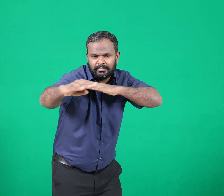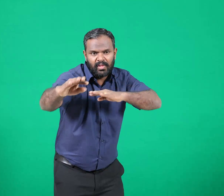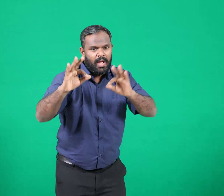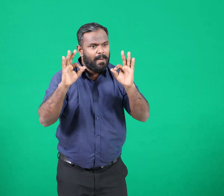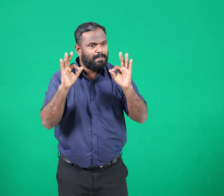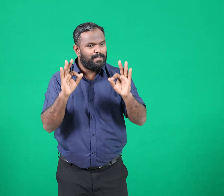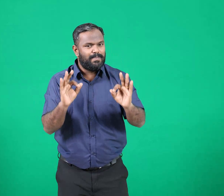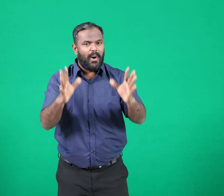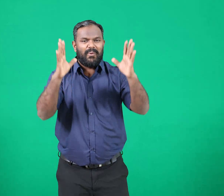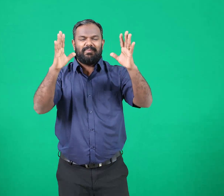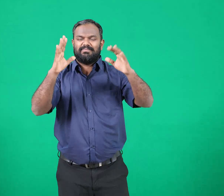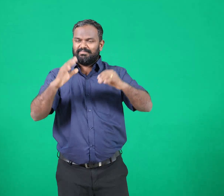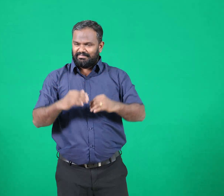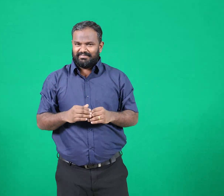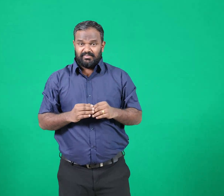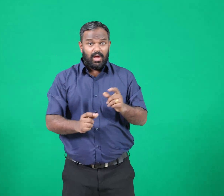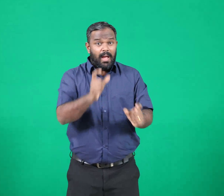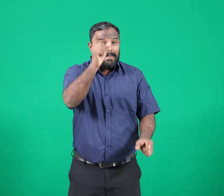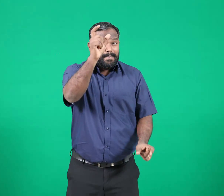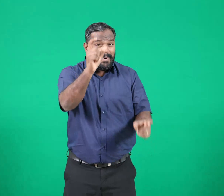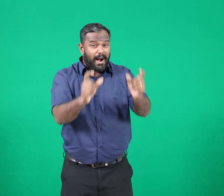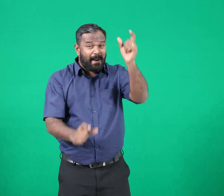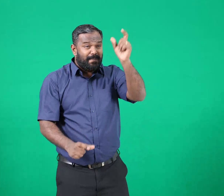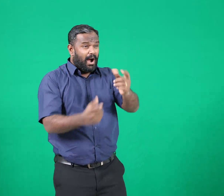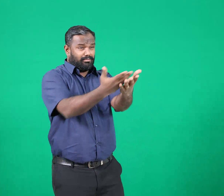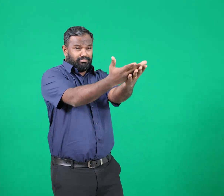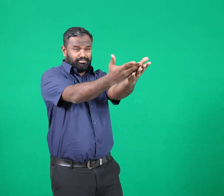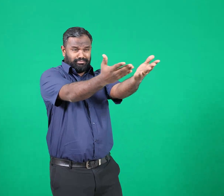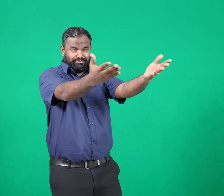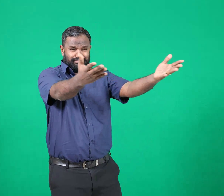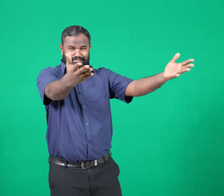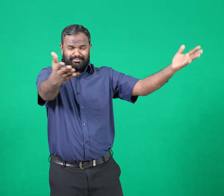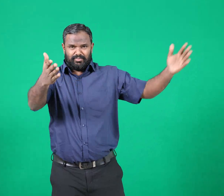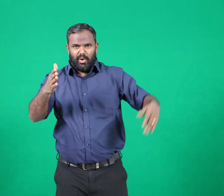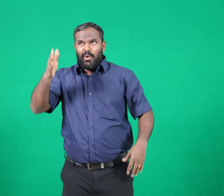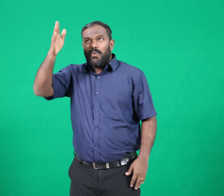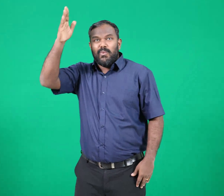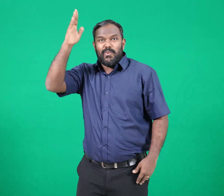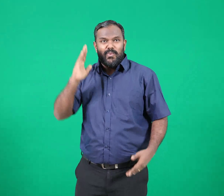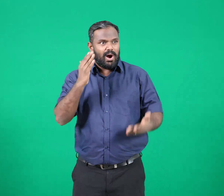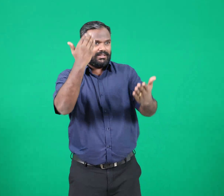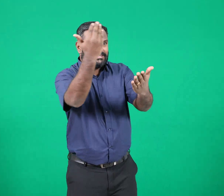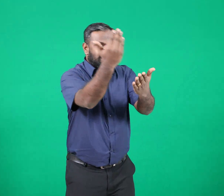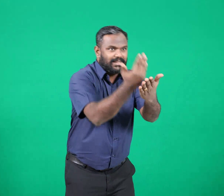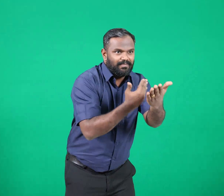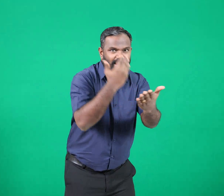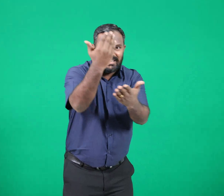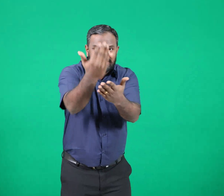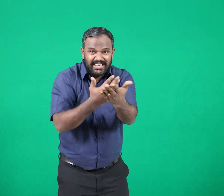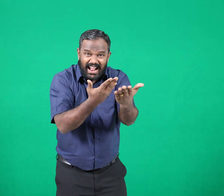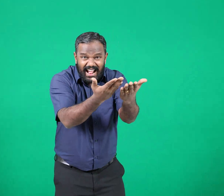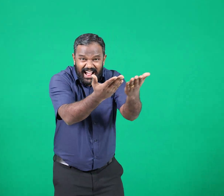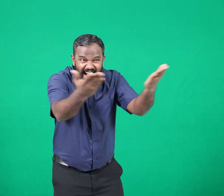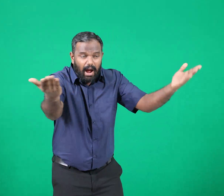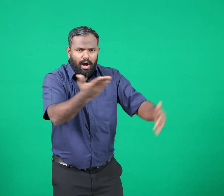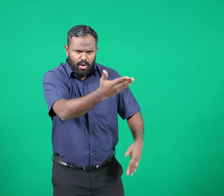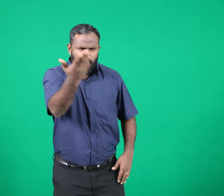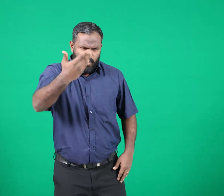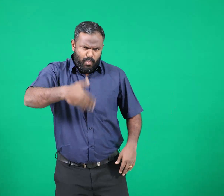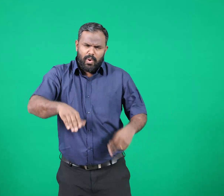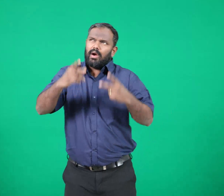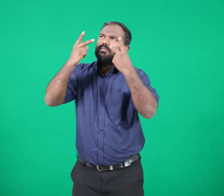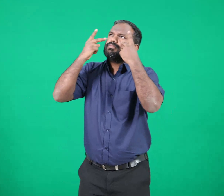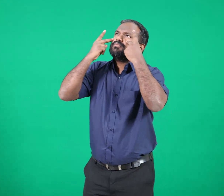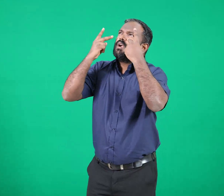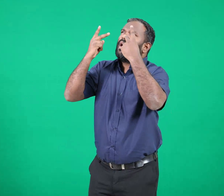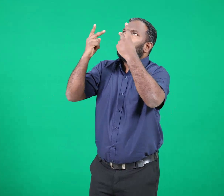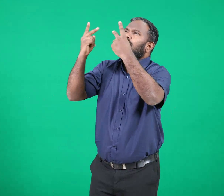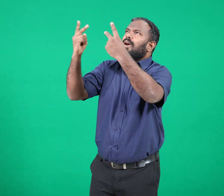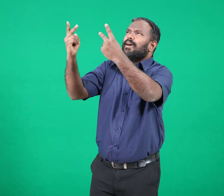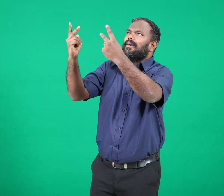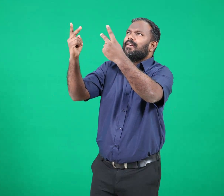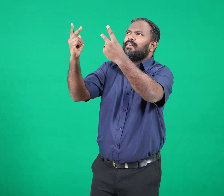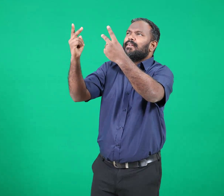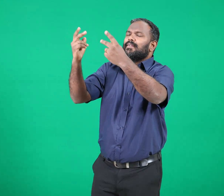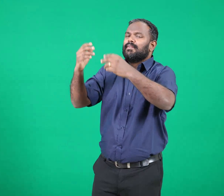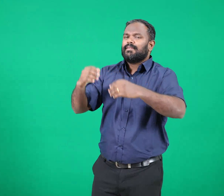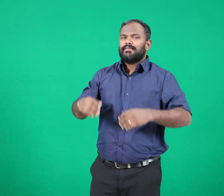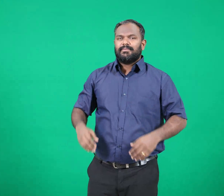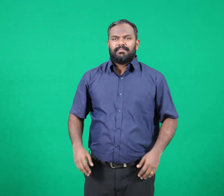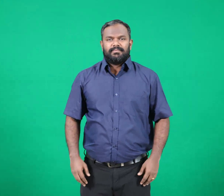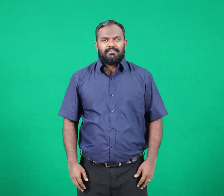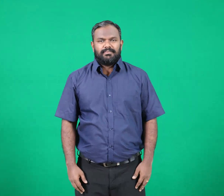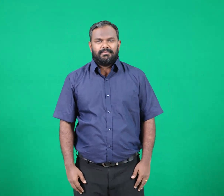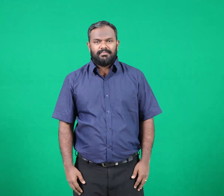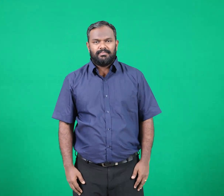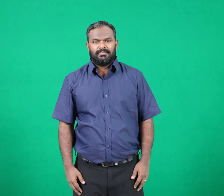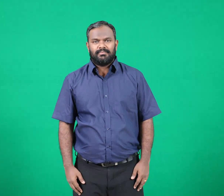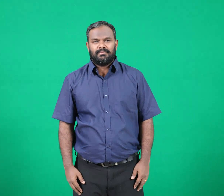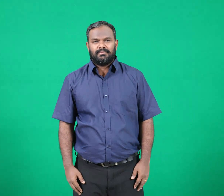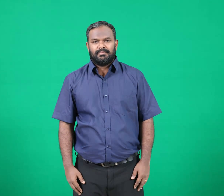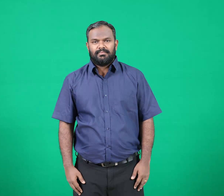And all humanity will see God's salvation.'"